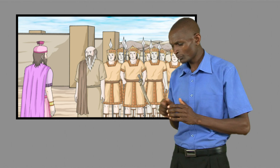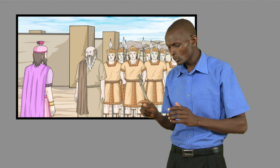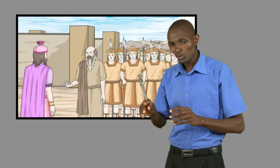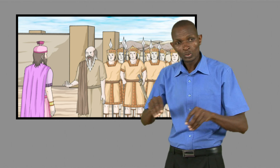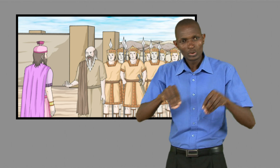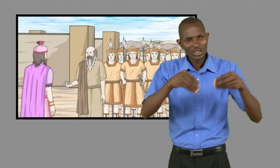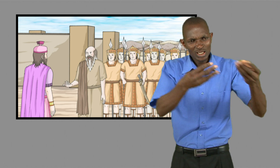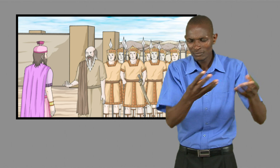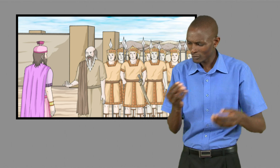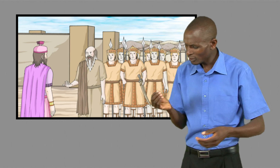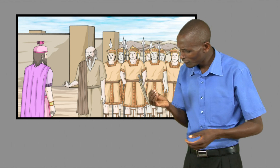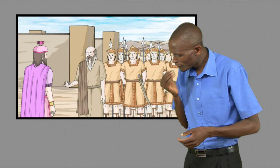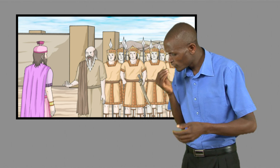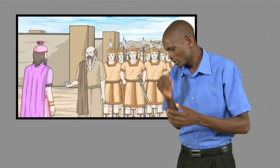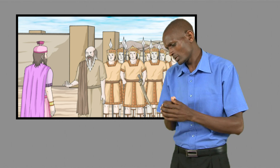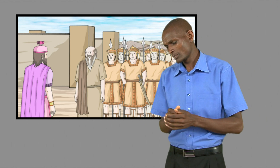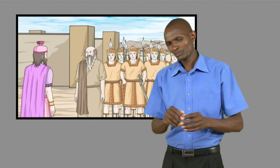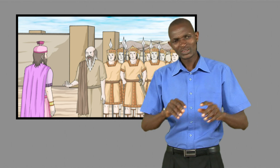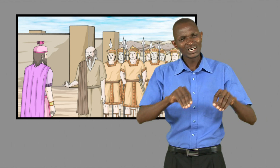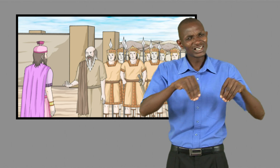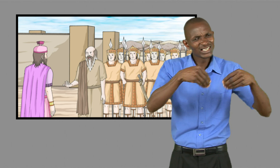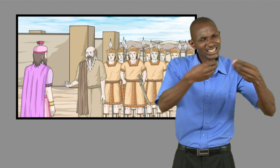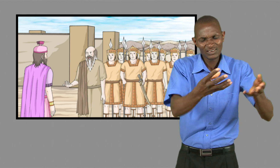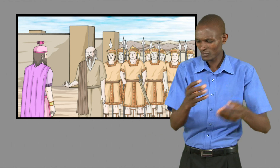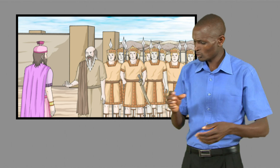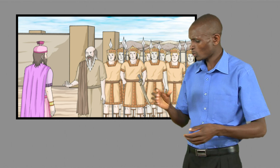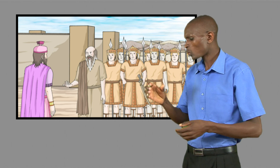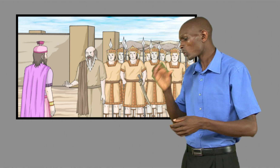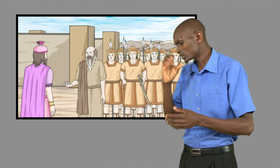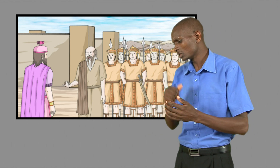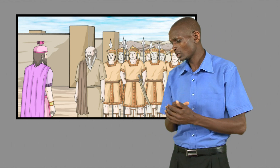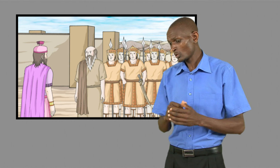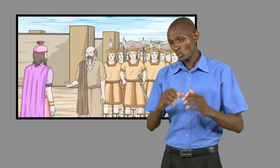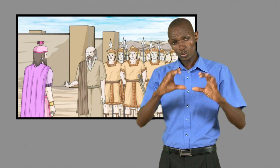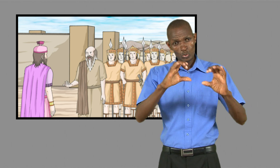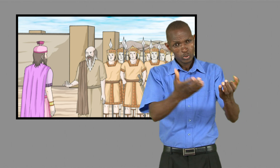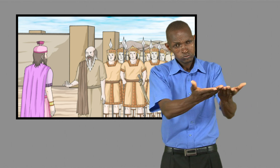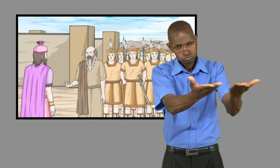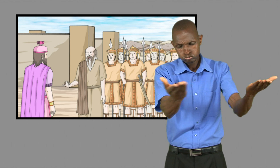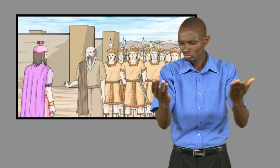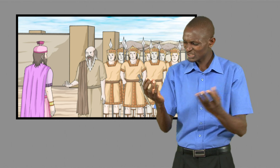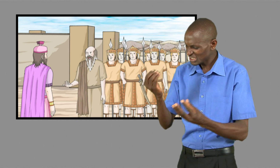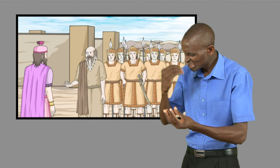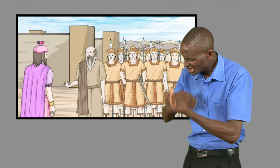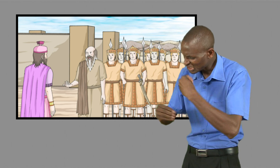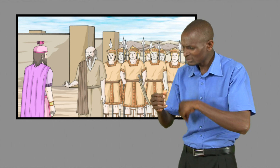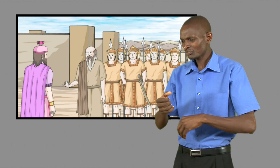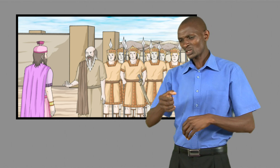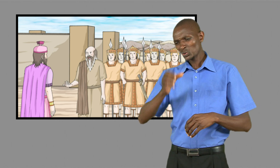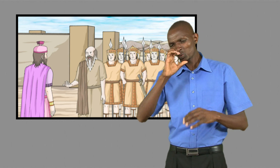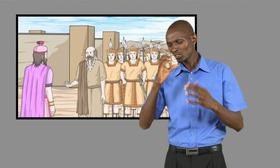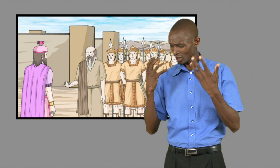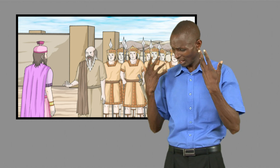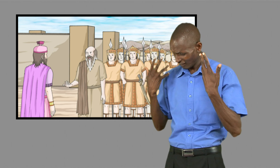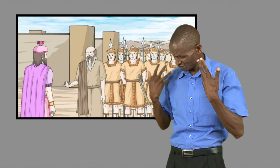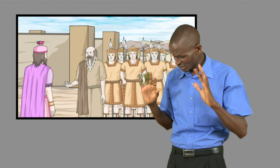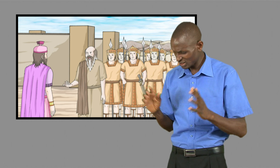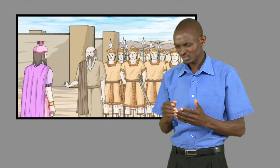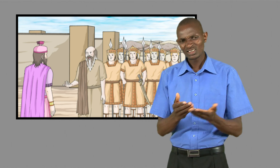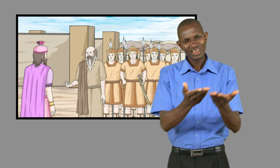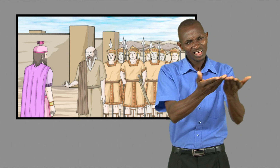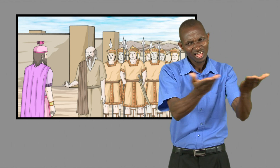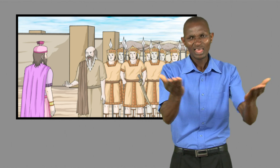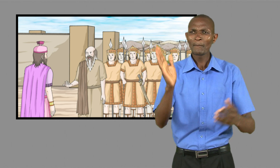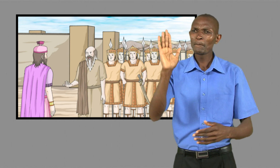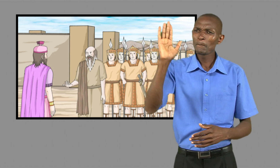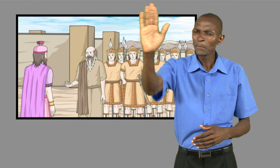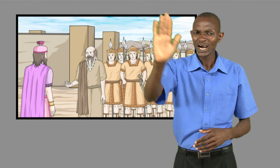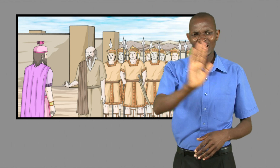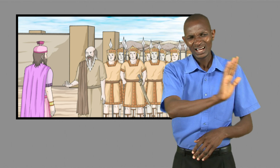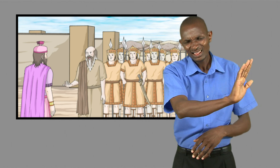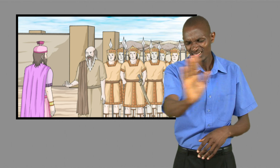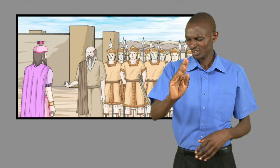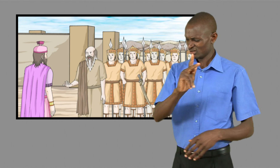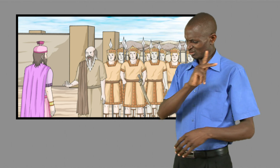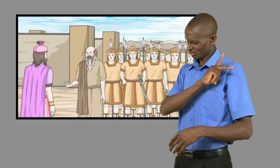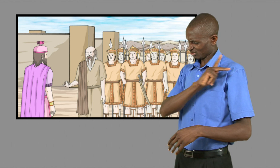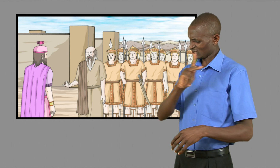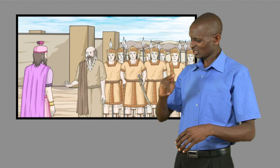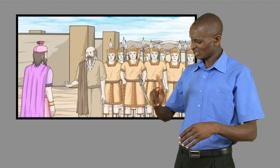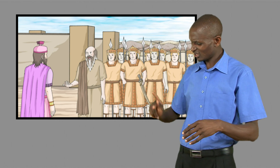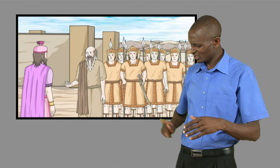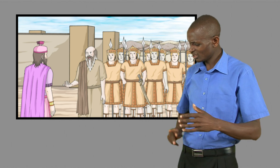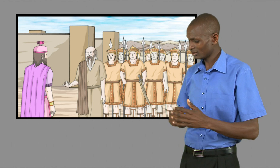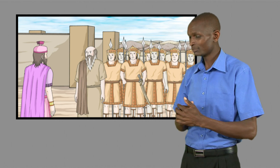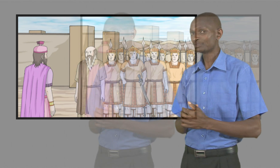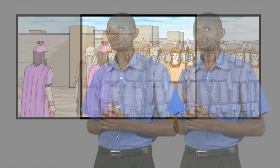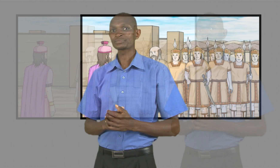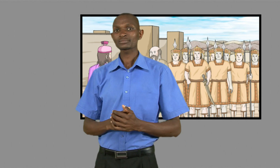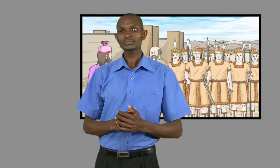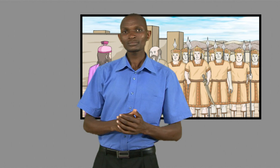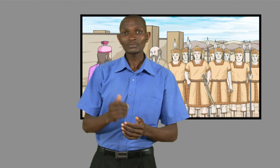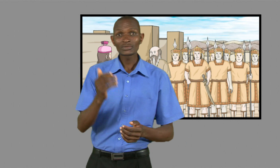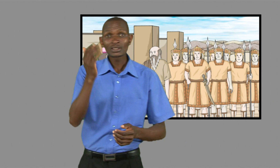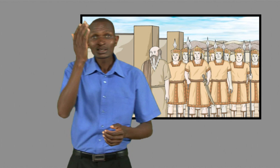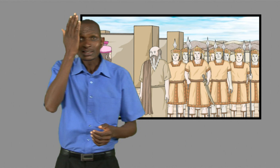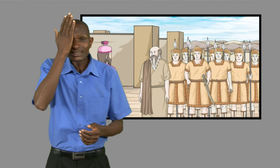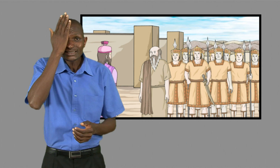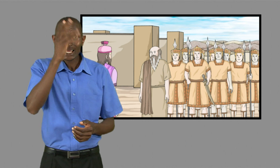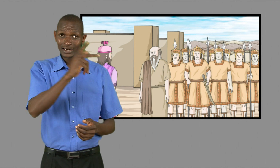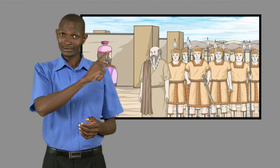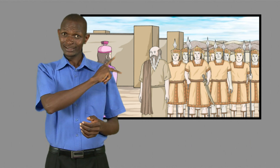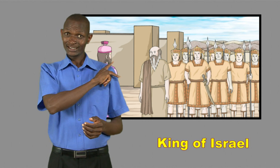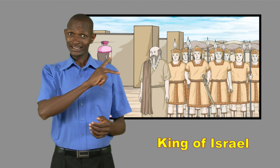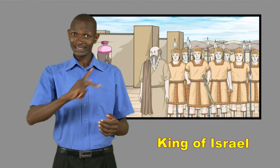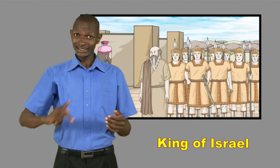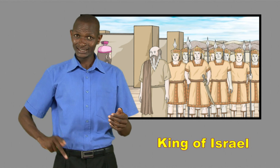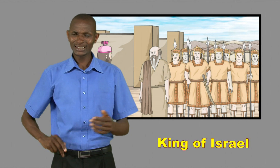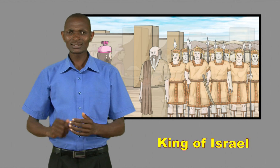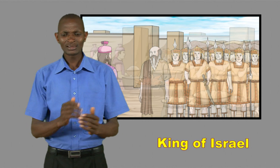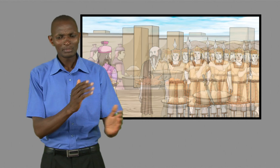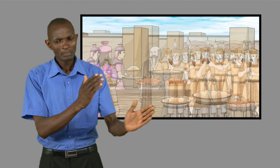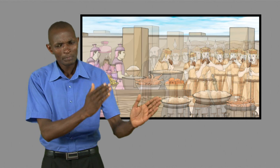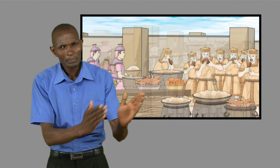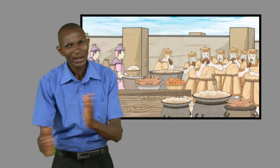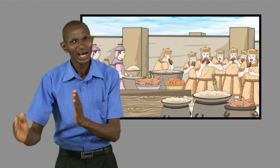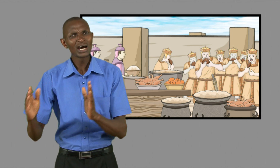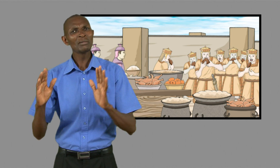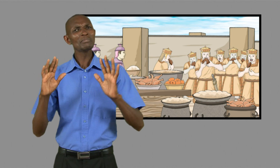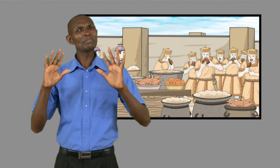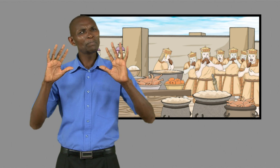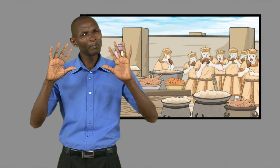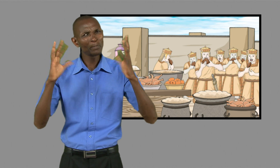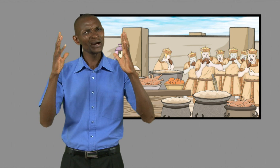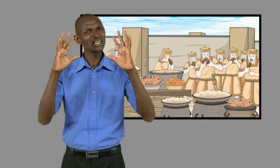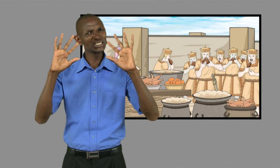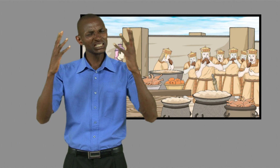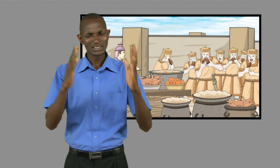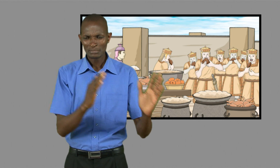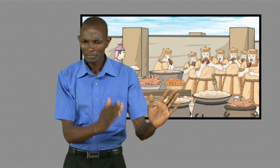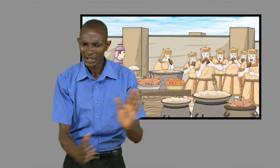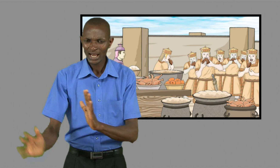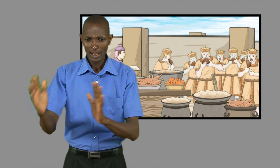Set food and water before them, that they may eat and drink and then return to their master.”